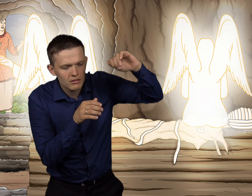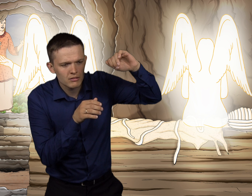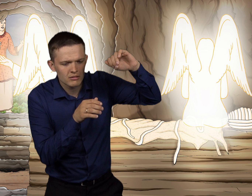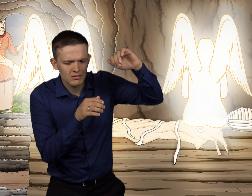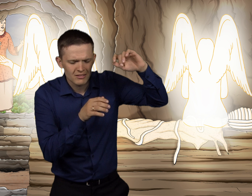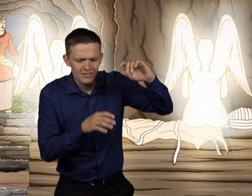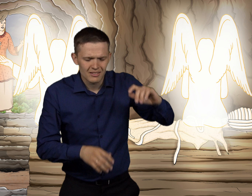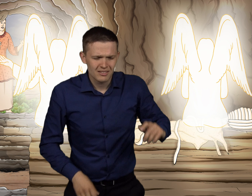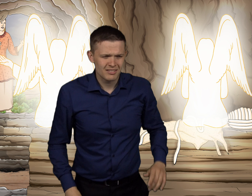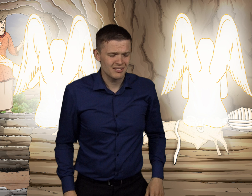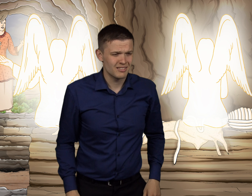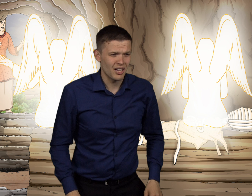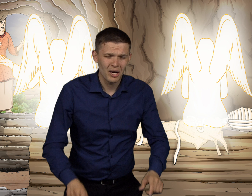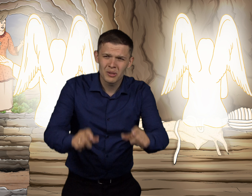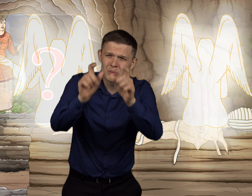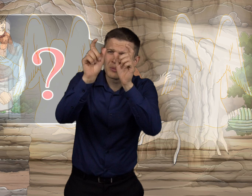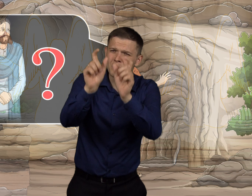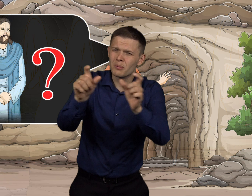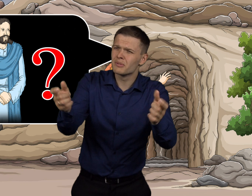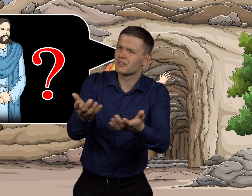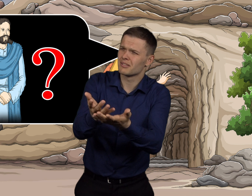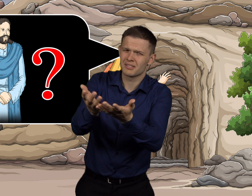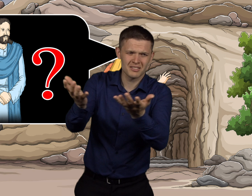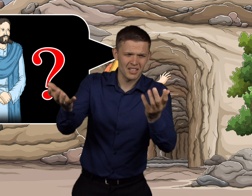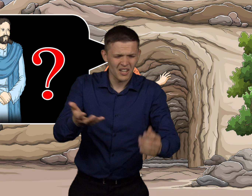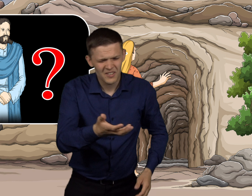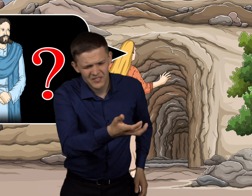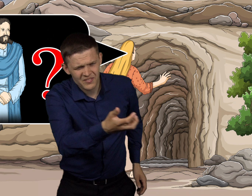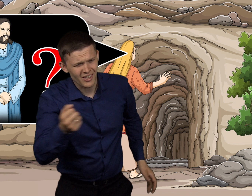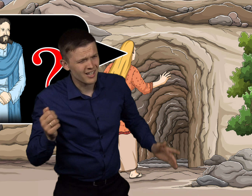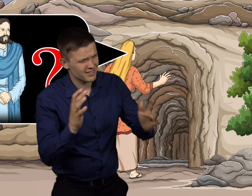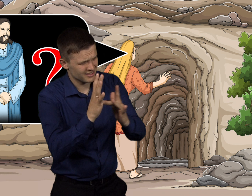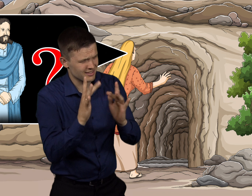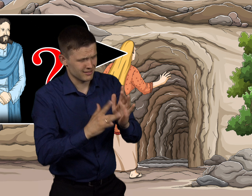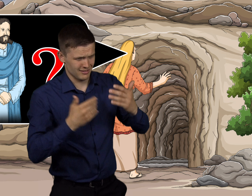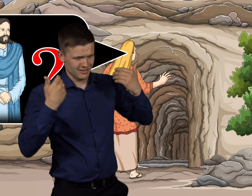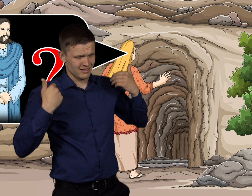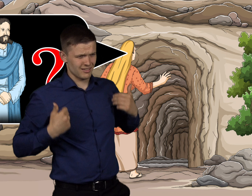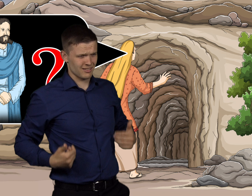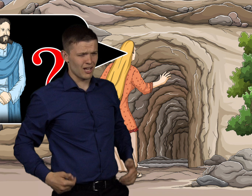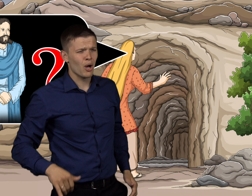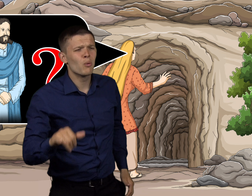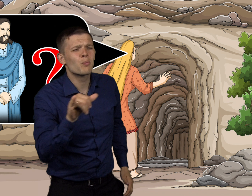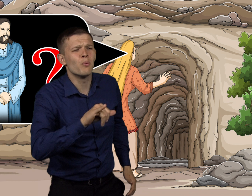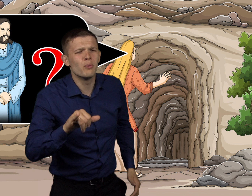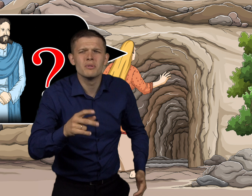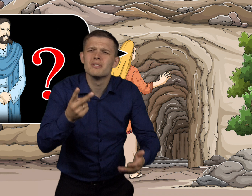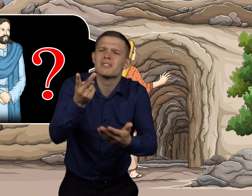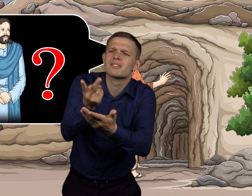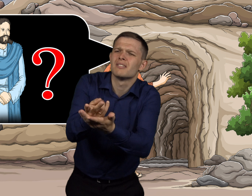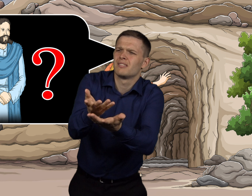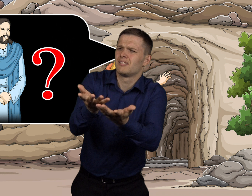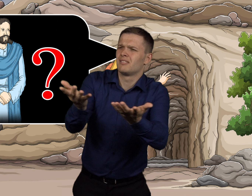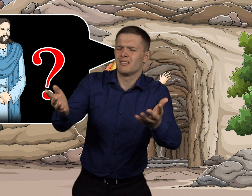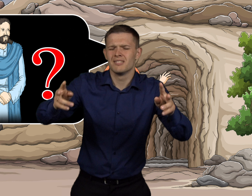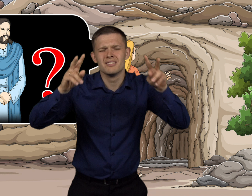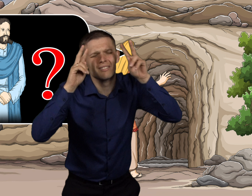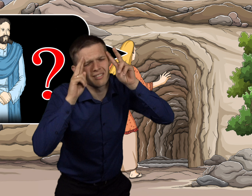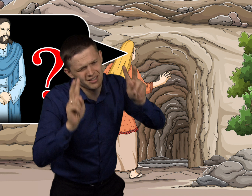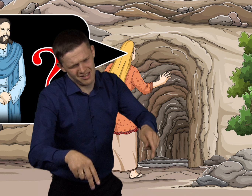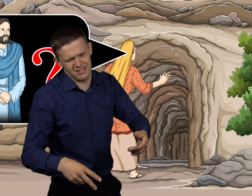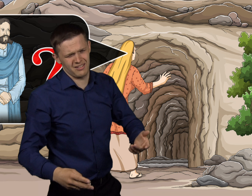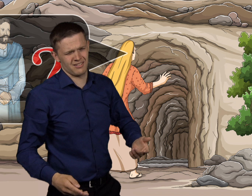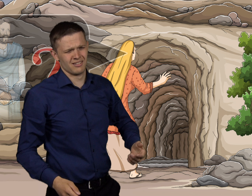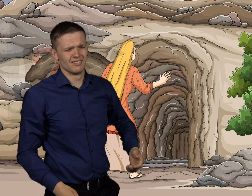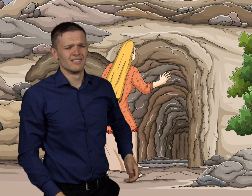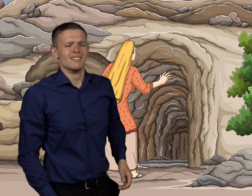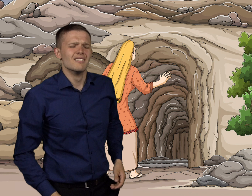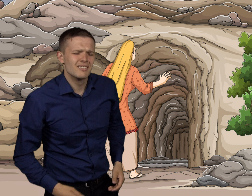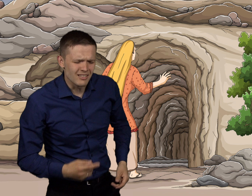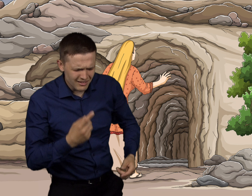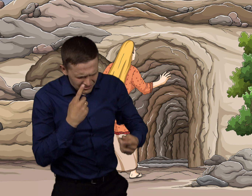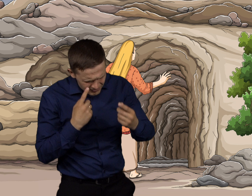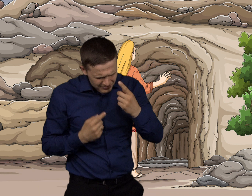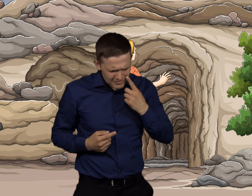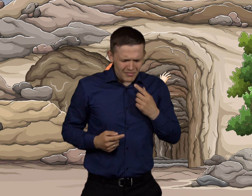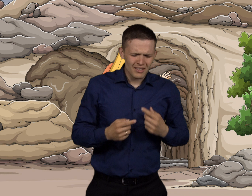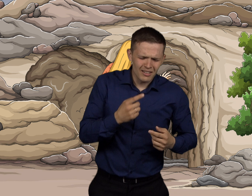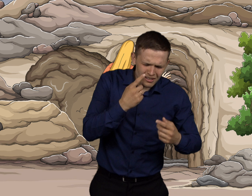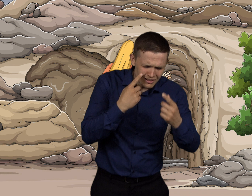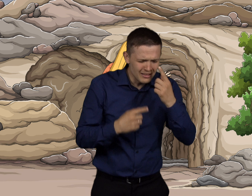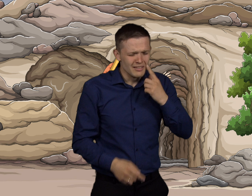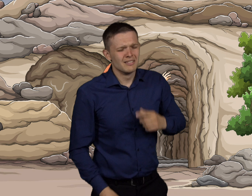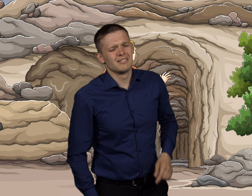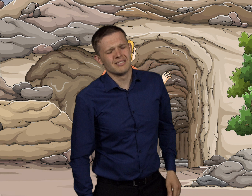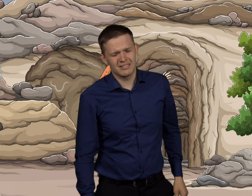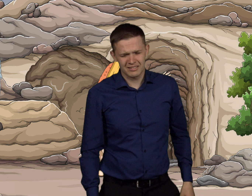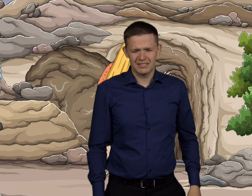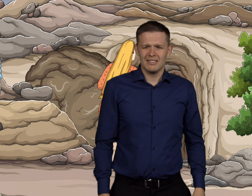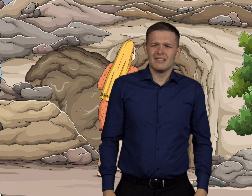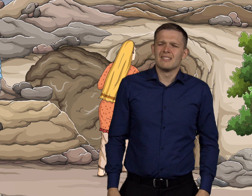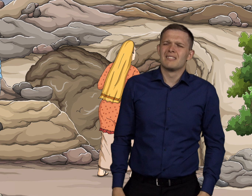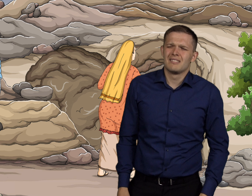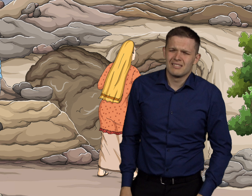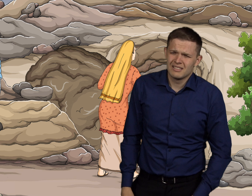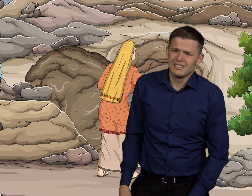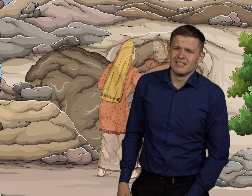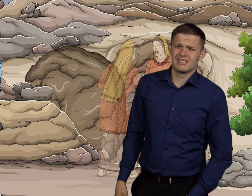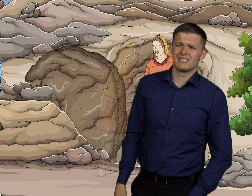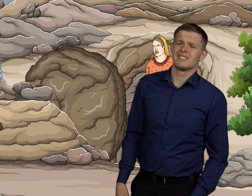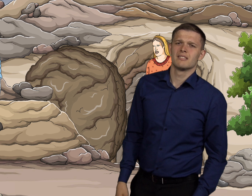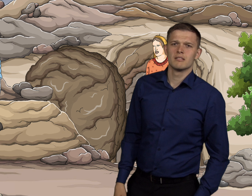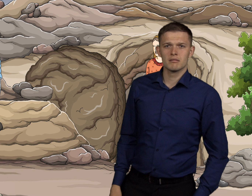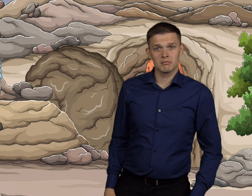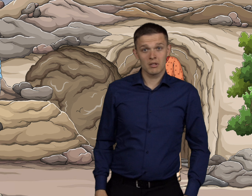“Because they have taken my Lord away,” she said, “and I do not know where they have put Him.”